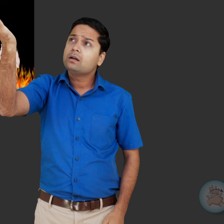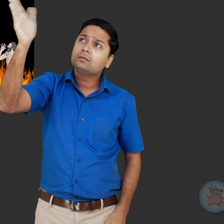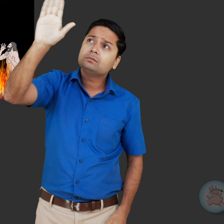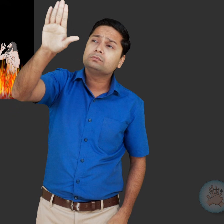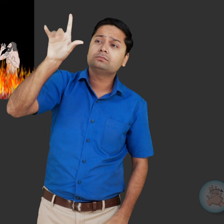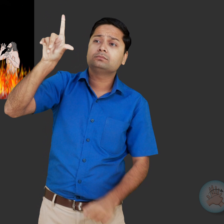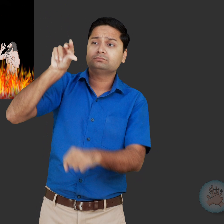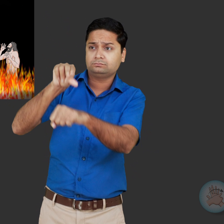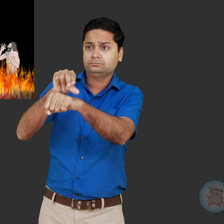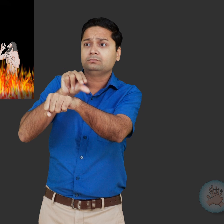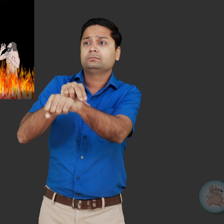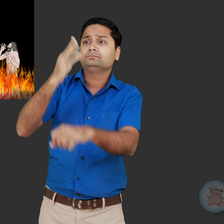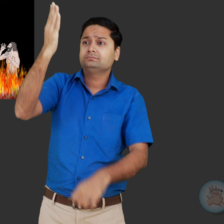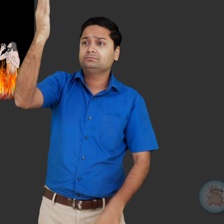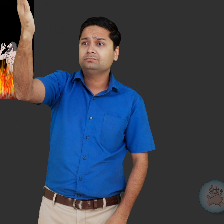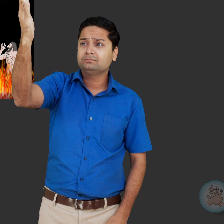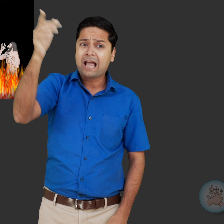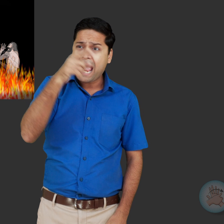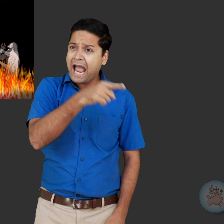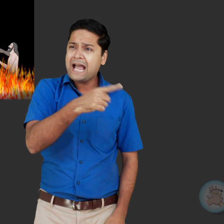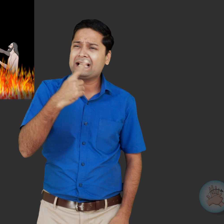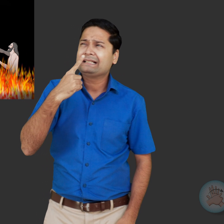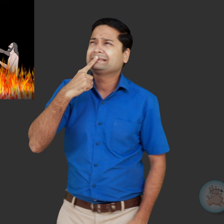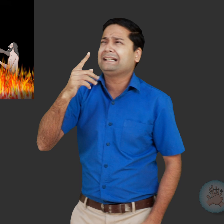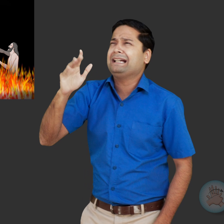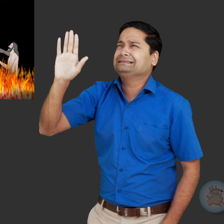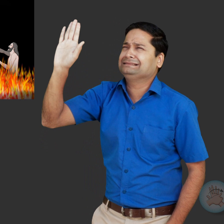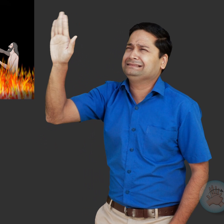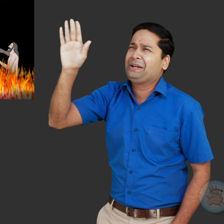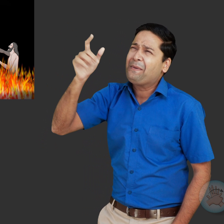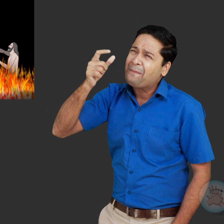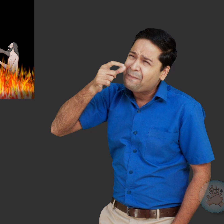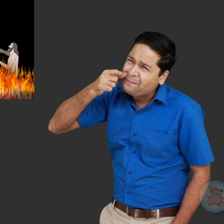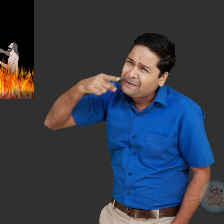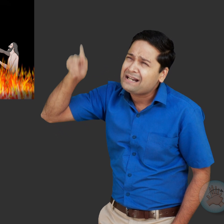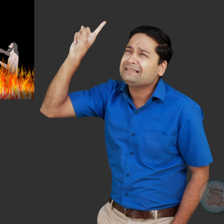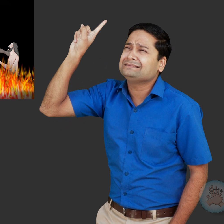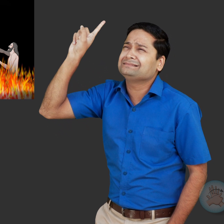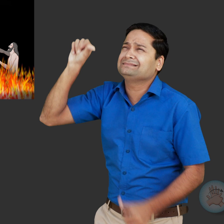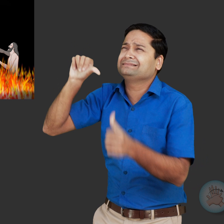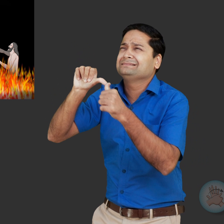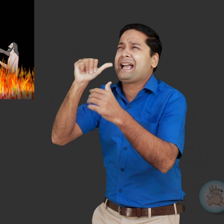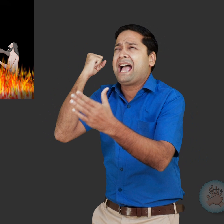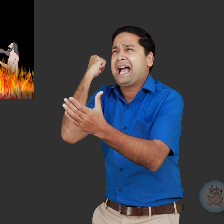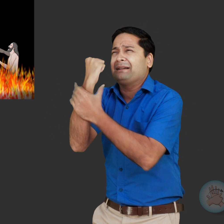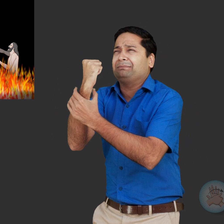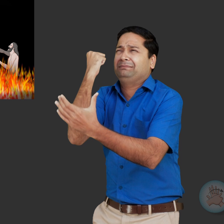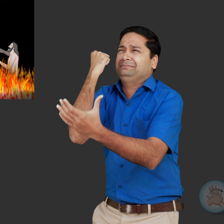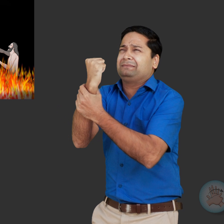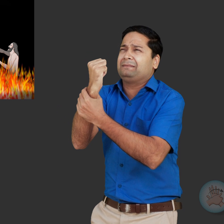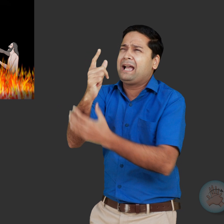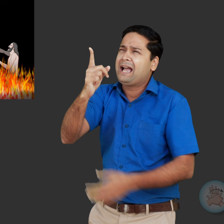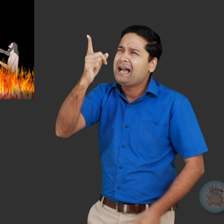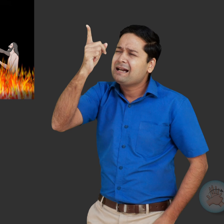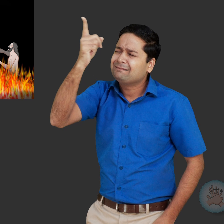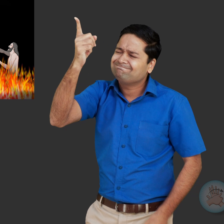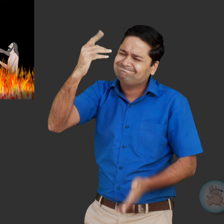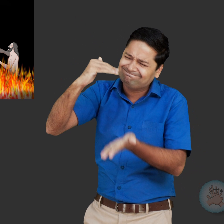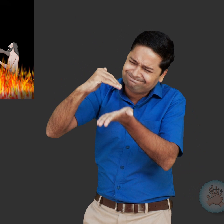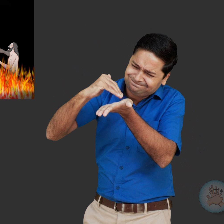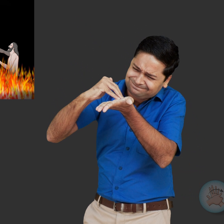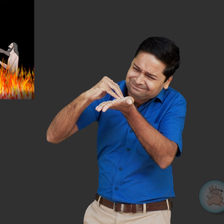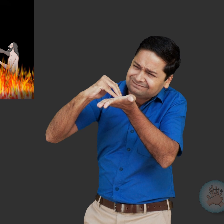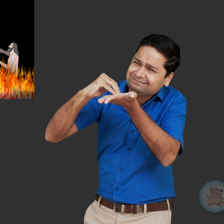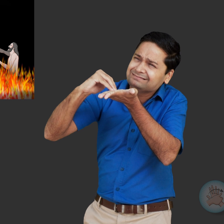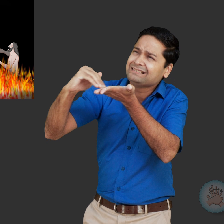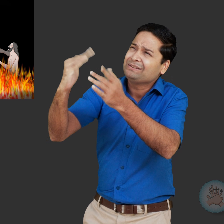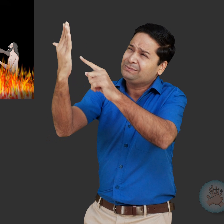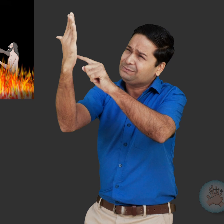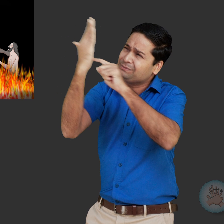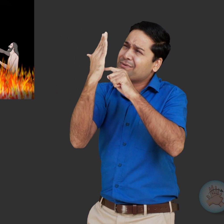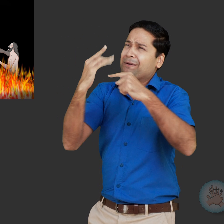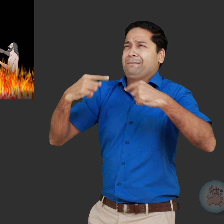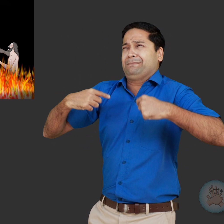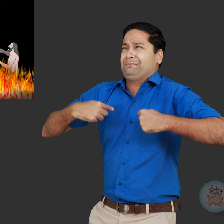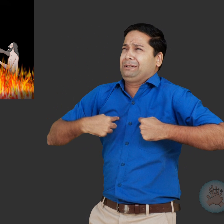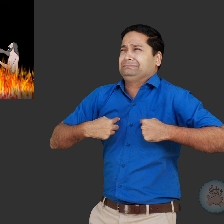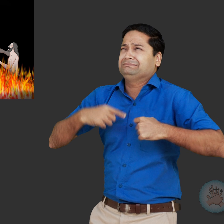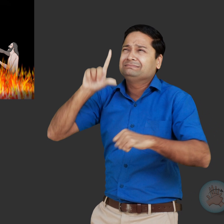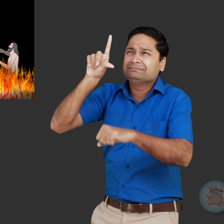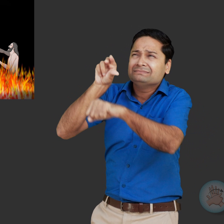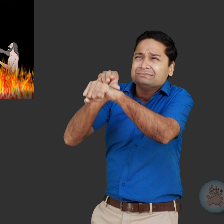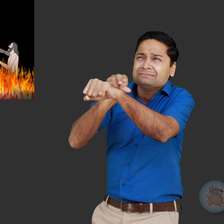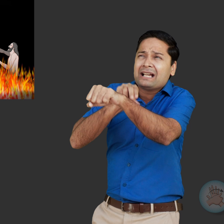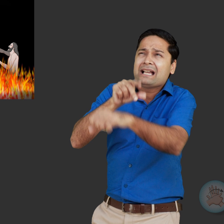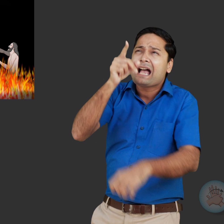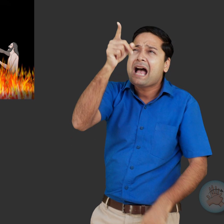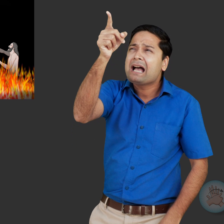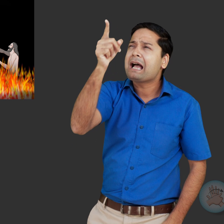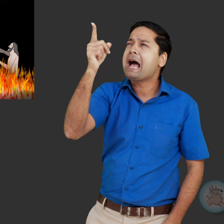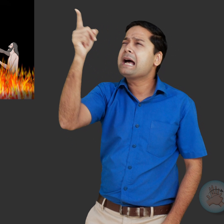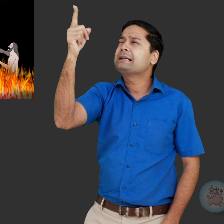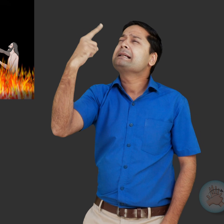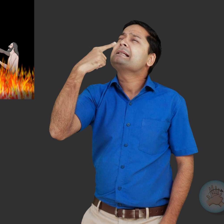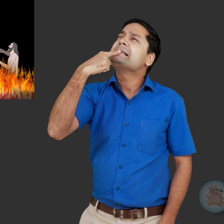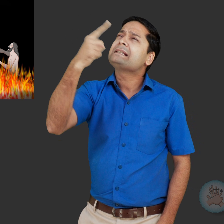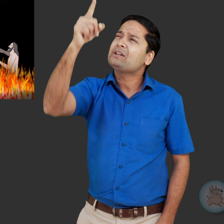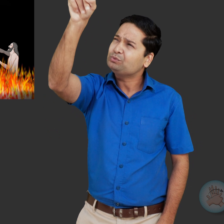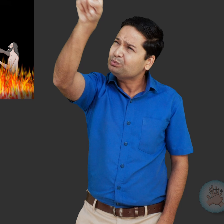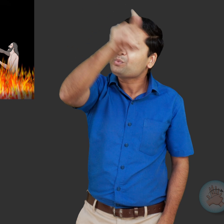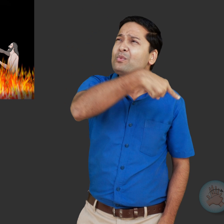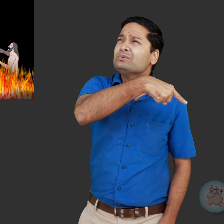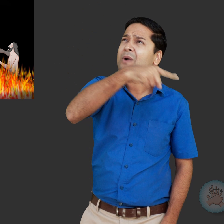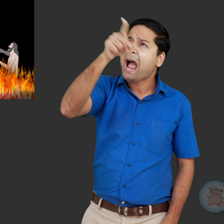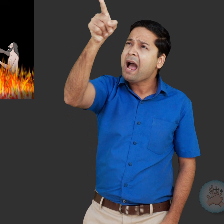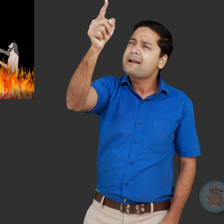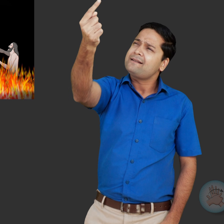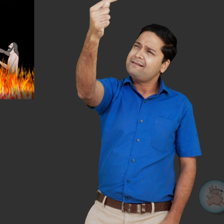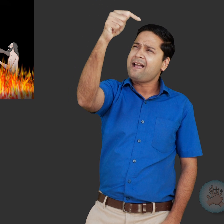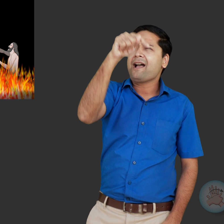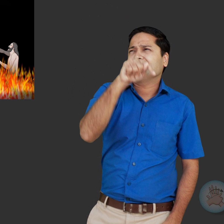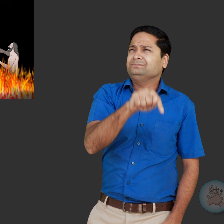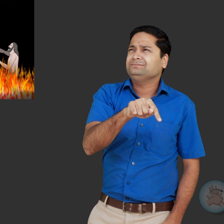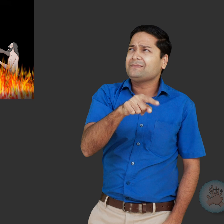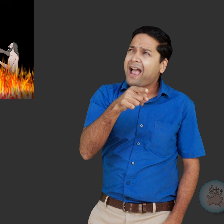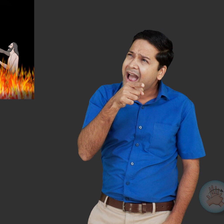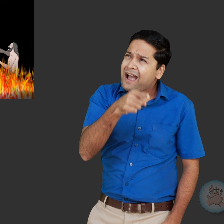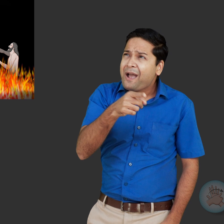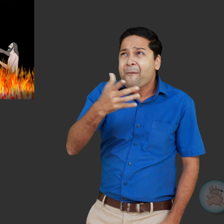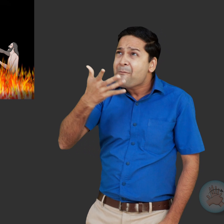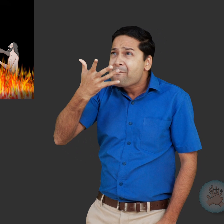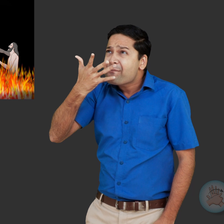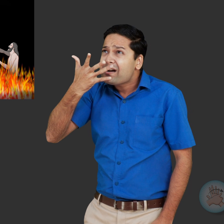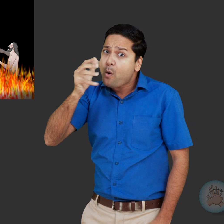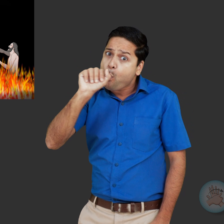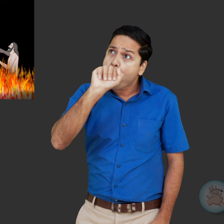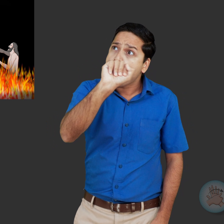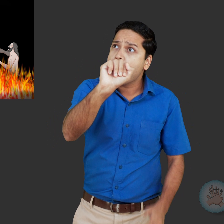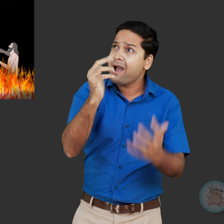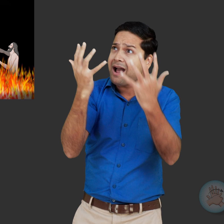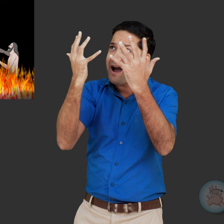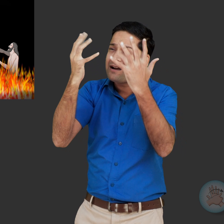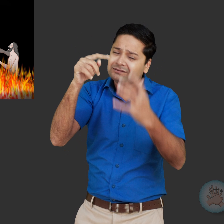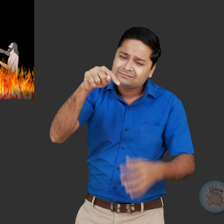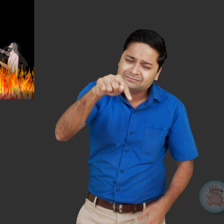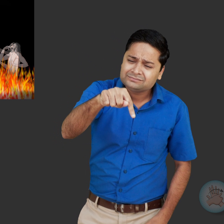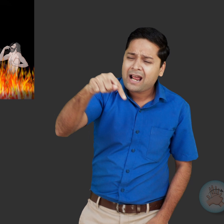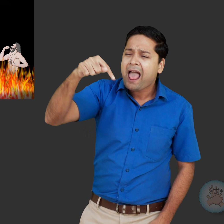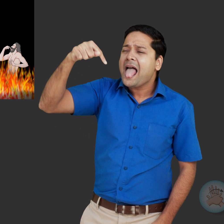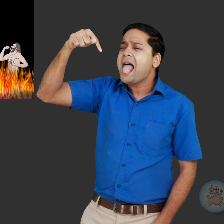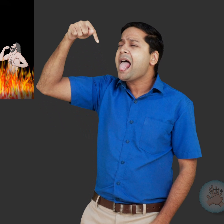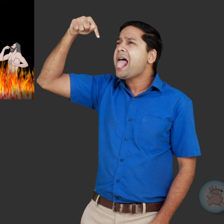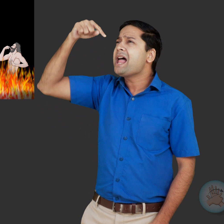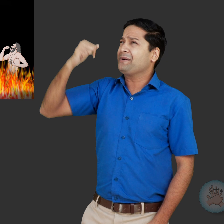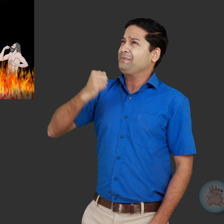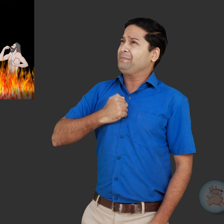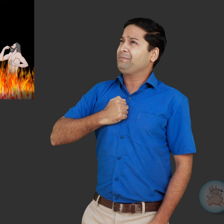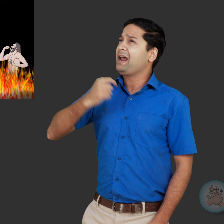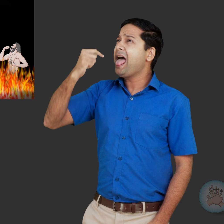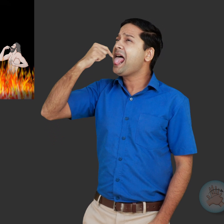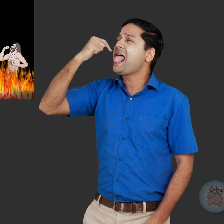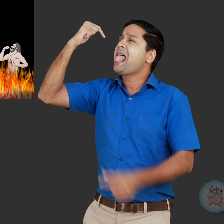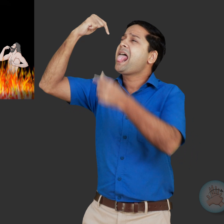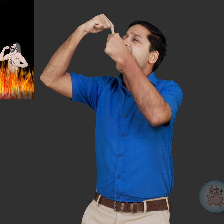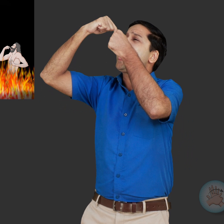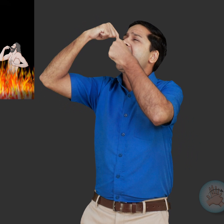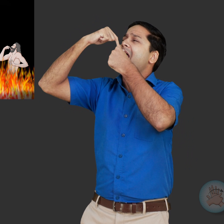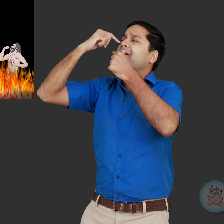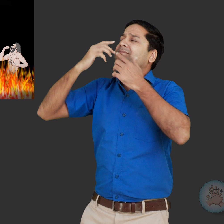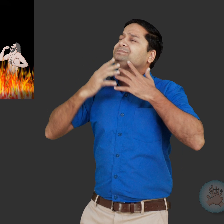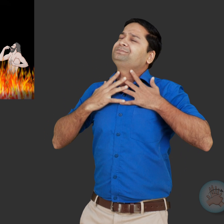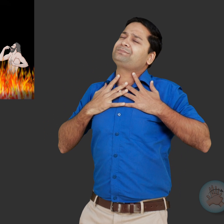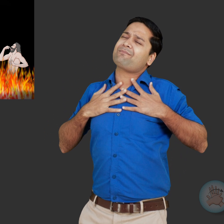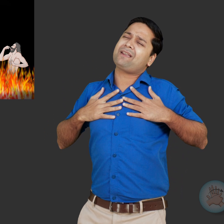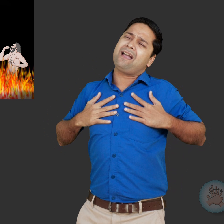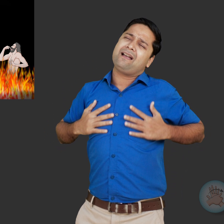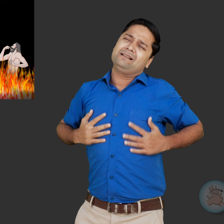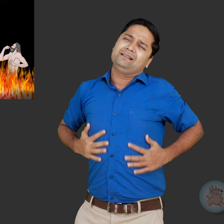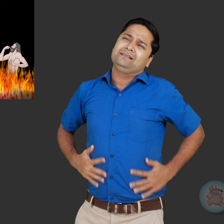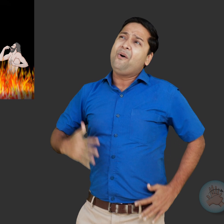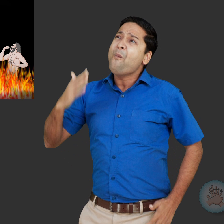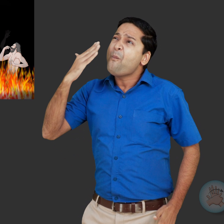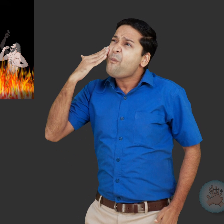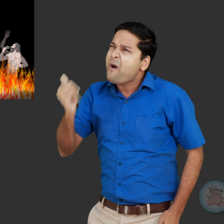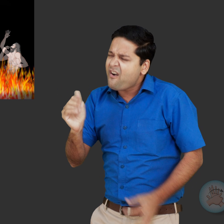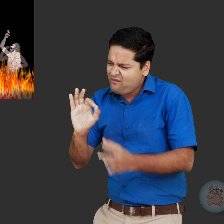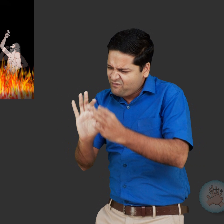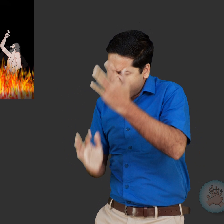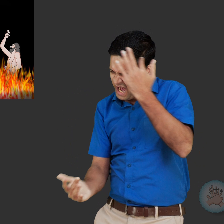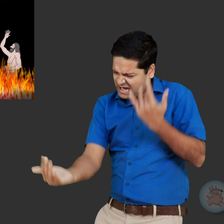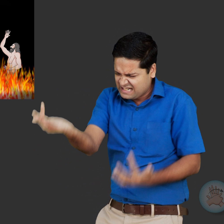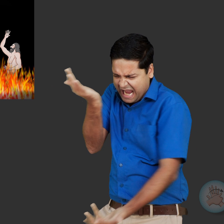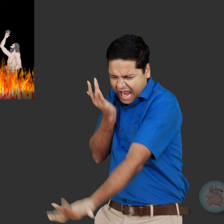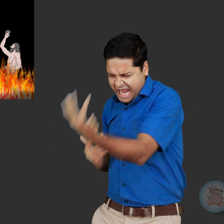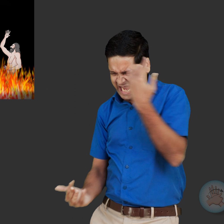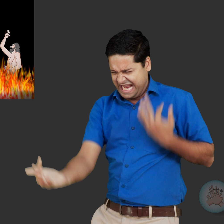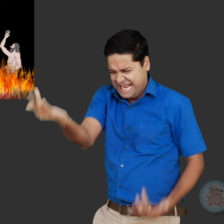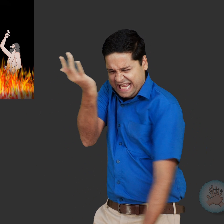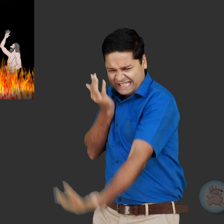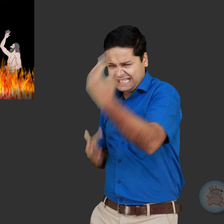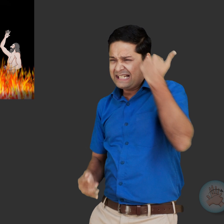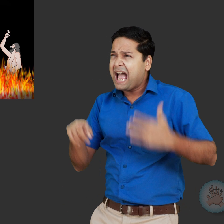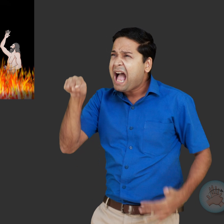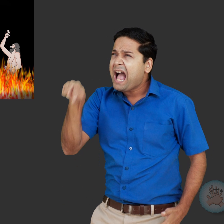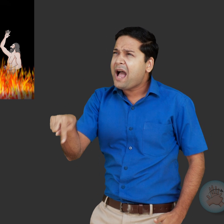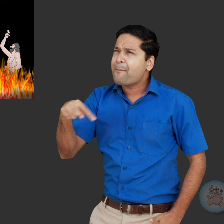So he cried out, ‘Father Abraham, have mercy on me and send Lazarus to dip the tip of his finger in water and cool my tongue.